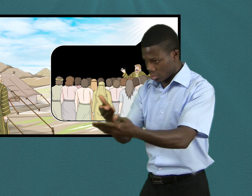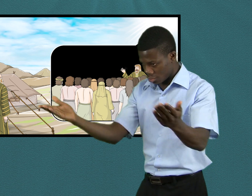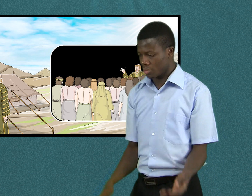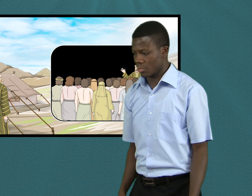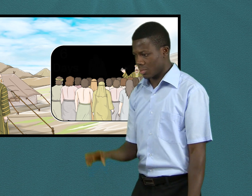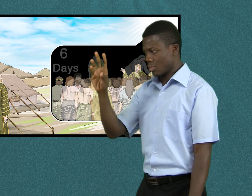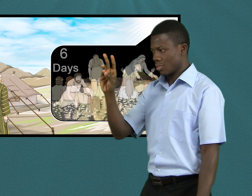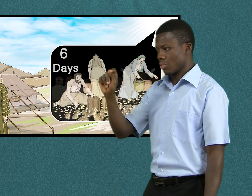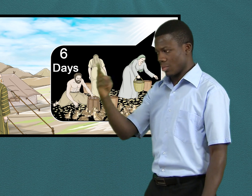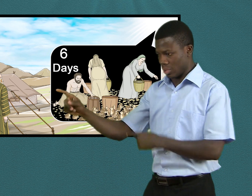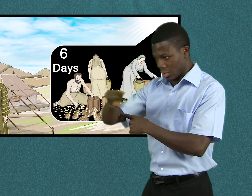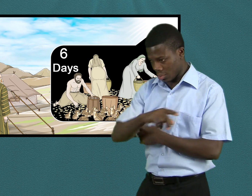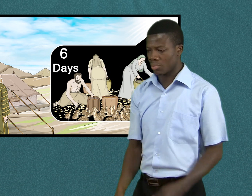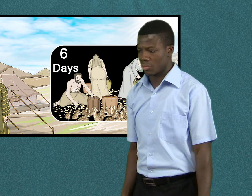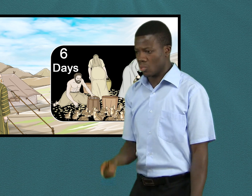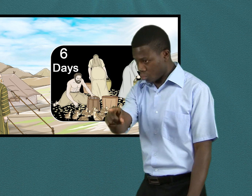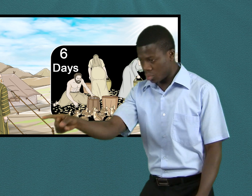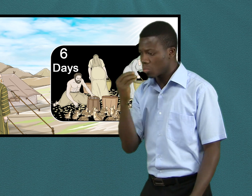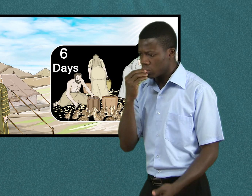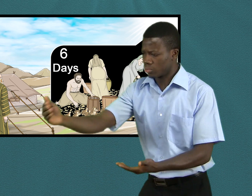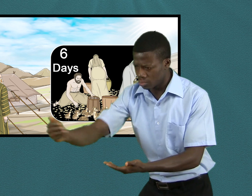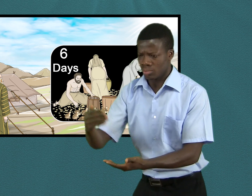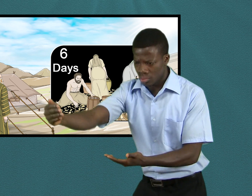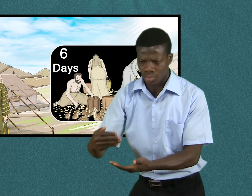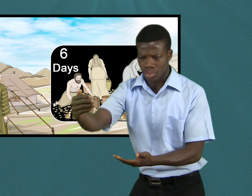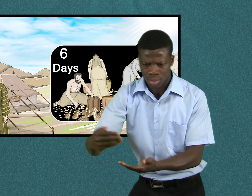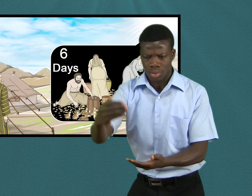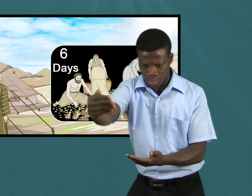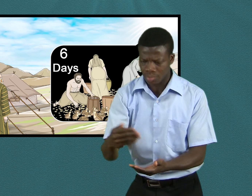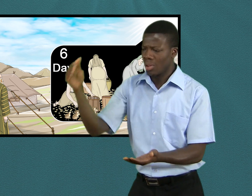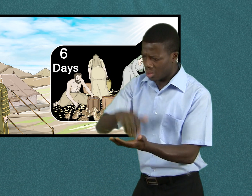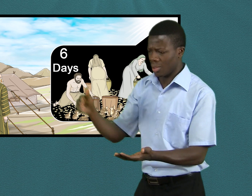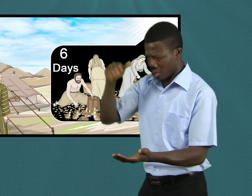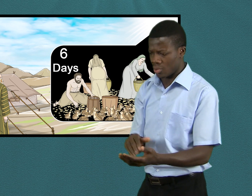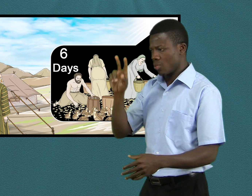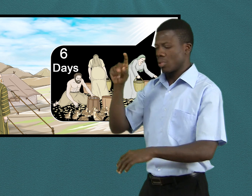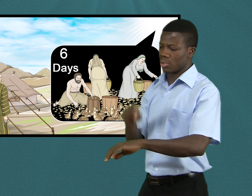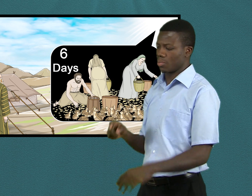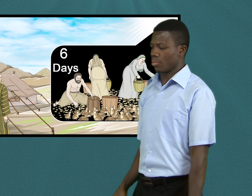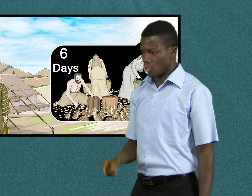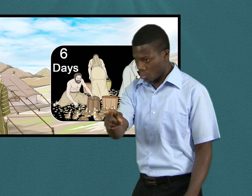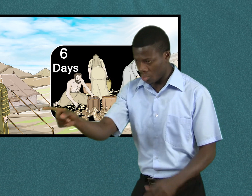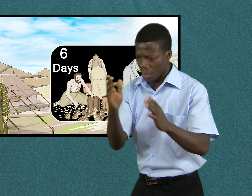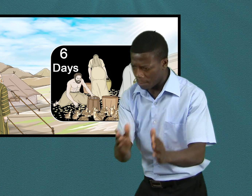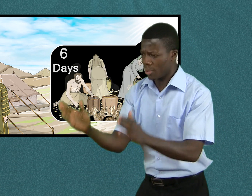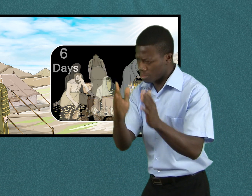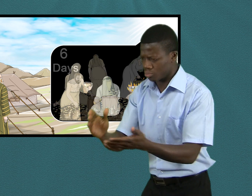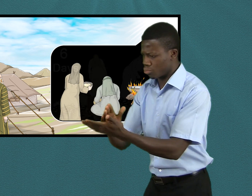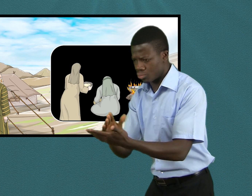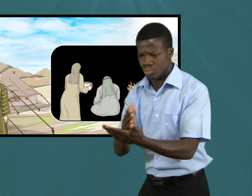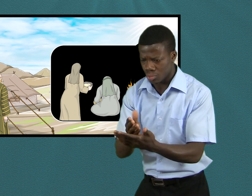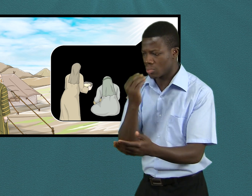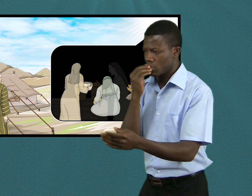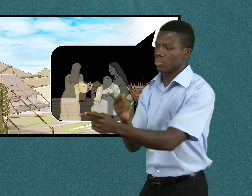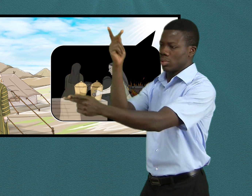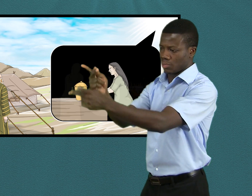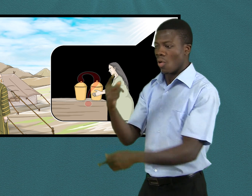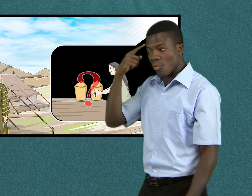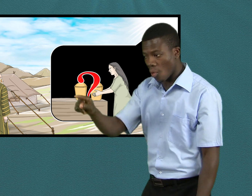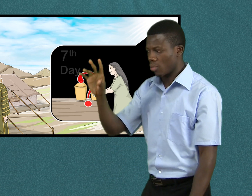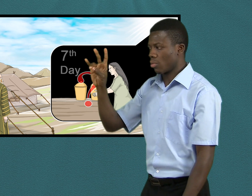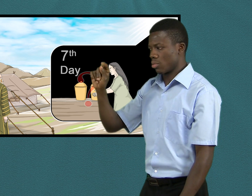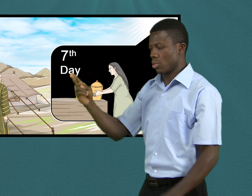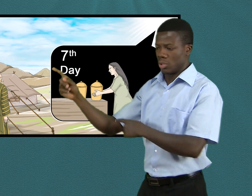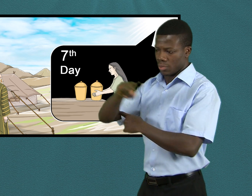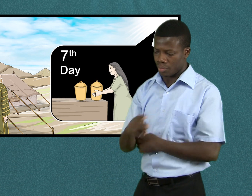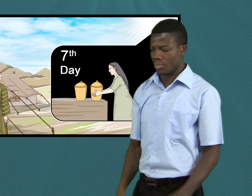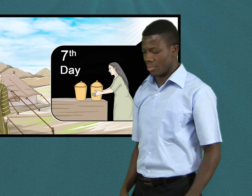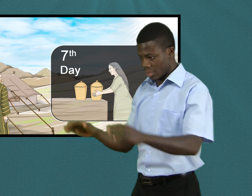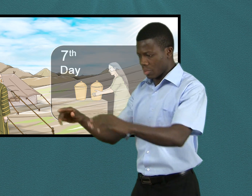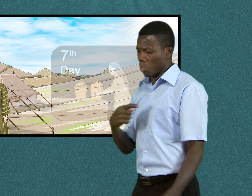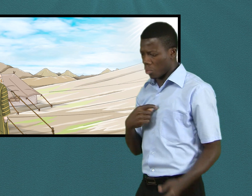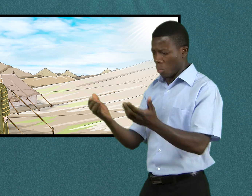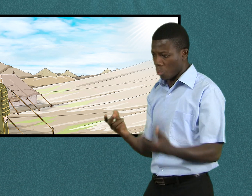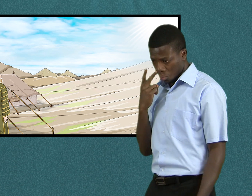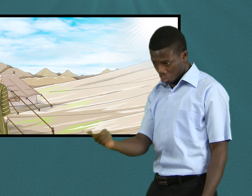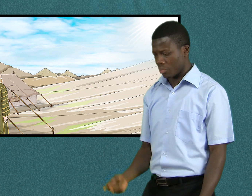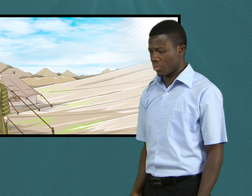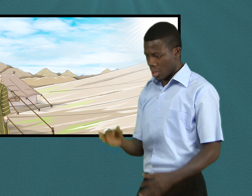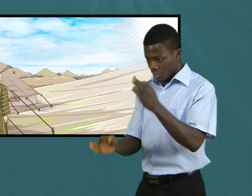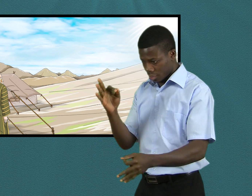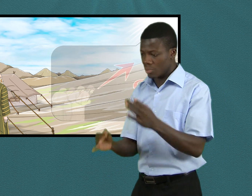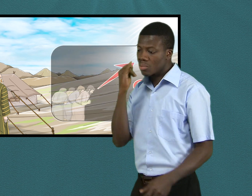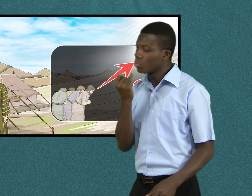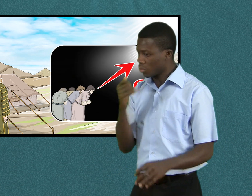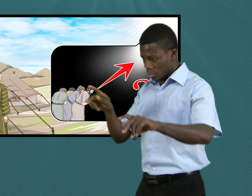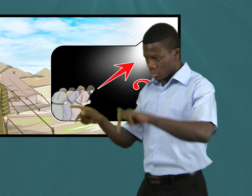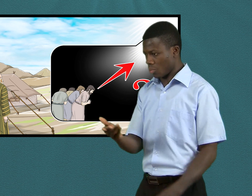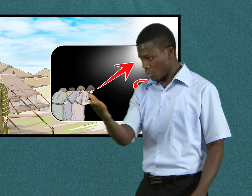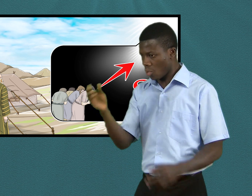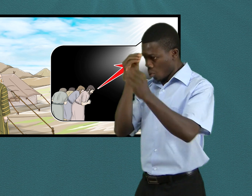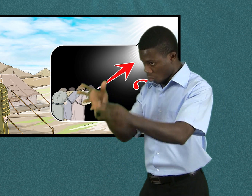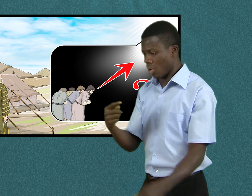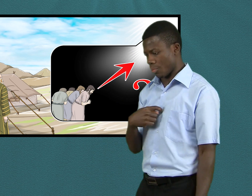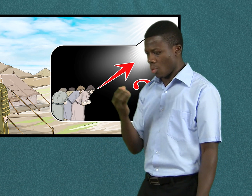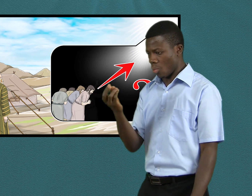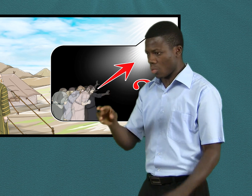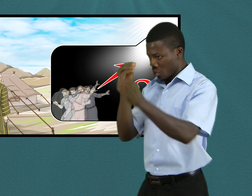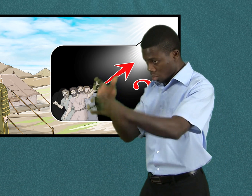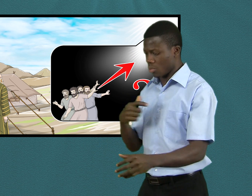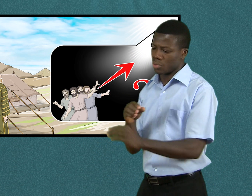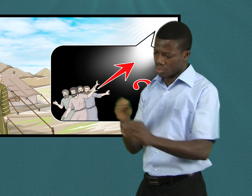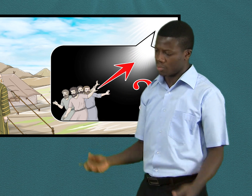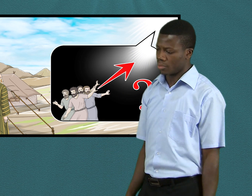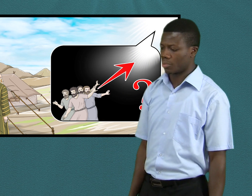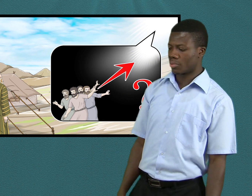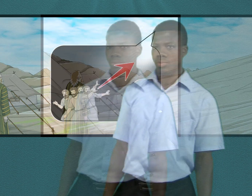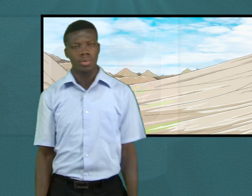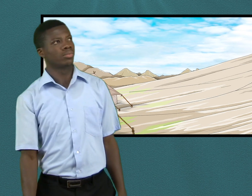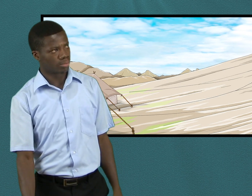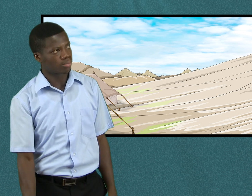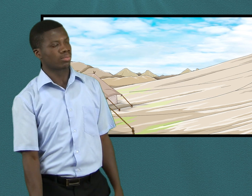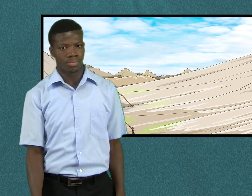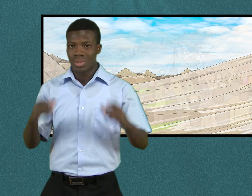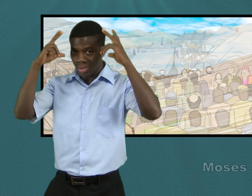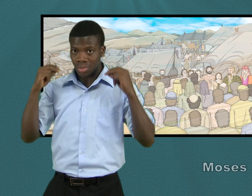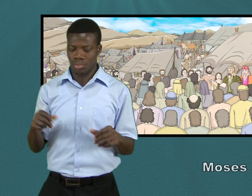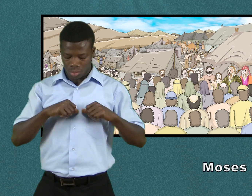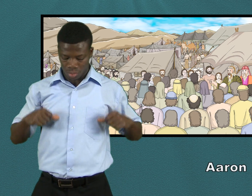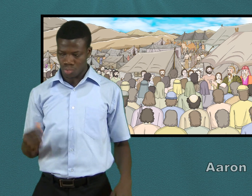Then on the sixth day, when they prepare what they bring in, it will be twice as much as they gather on the other days.”